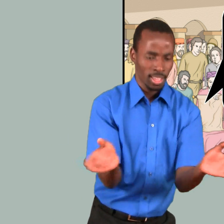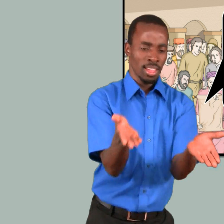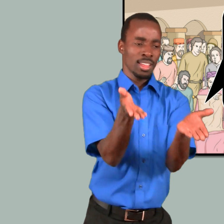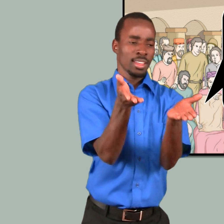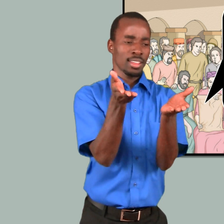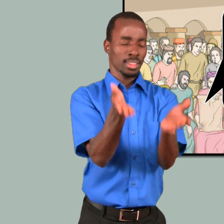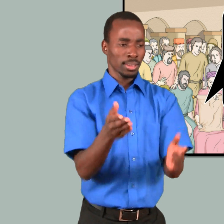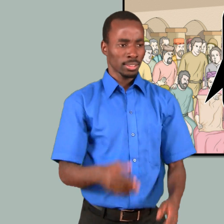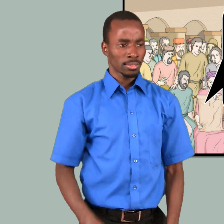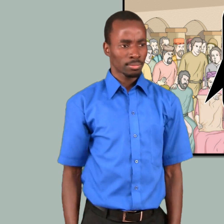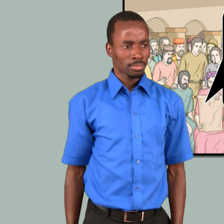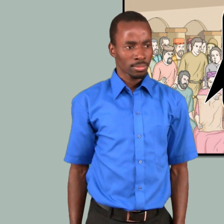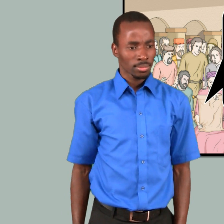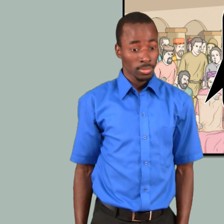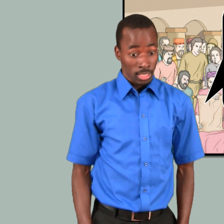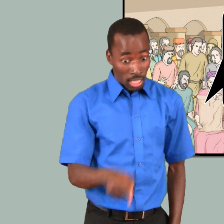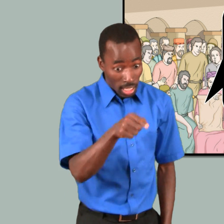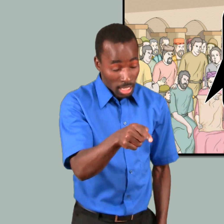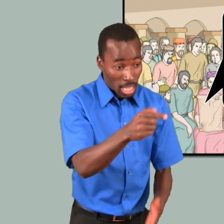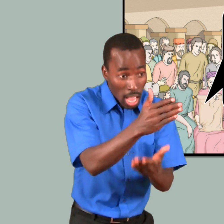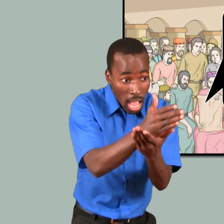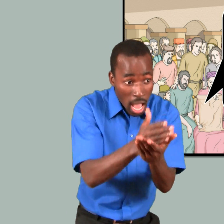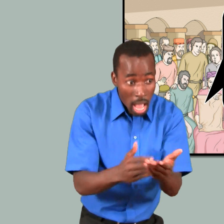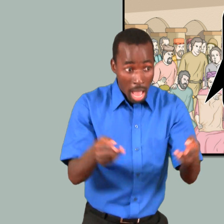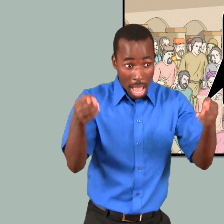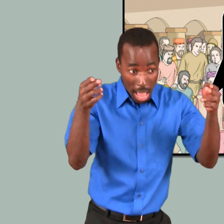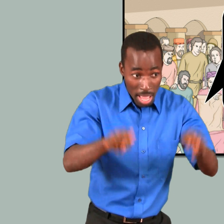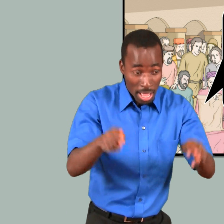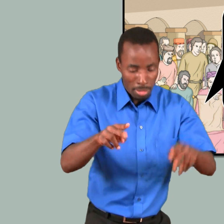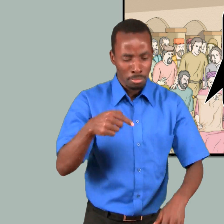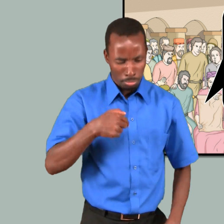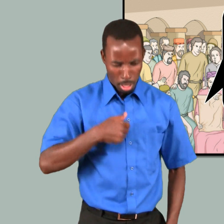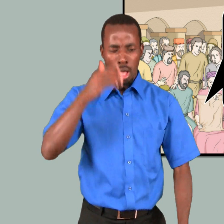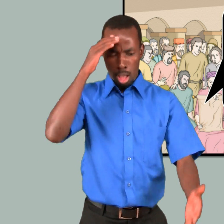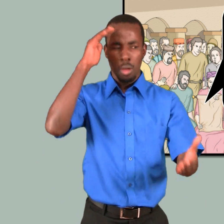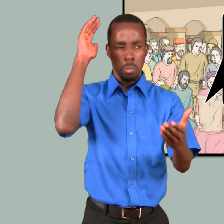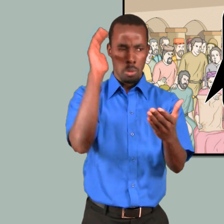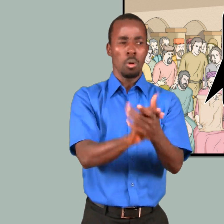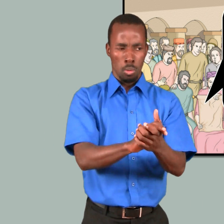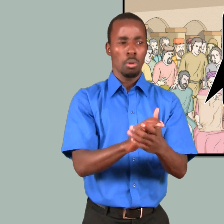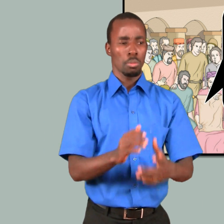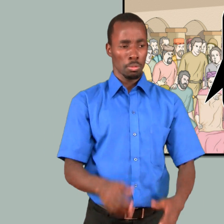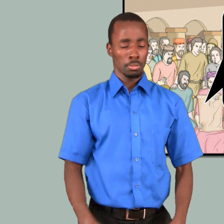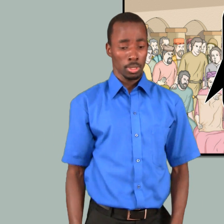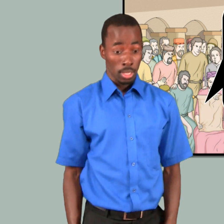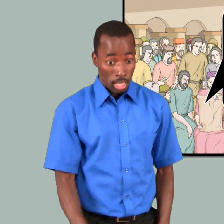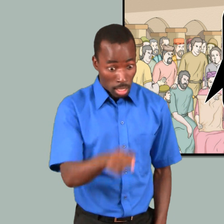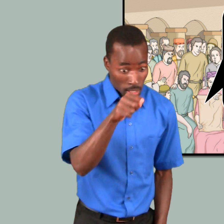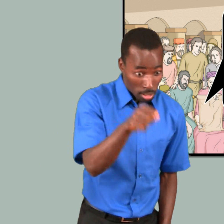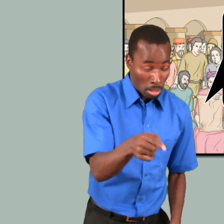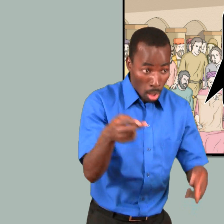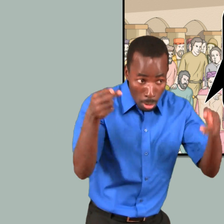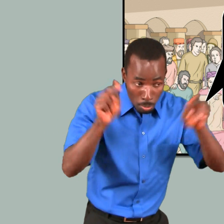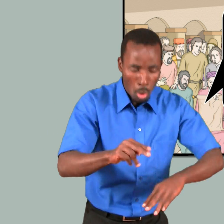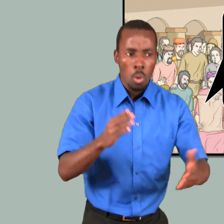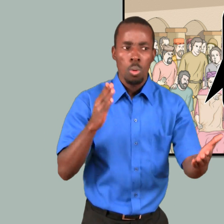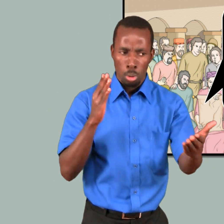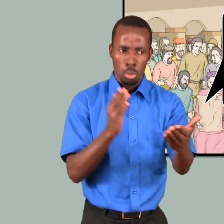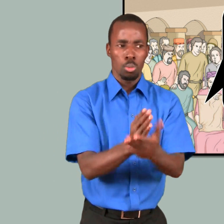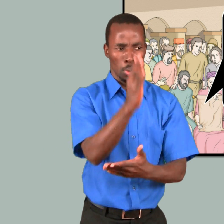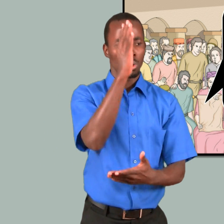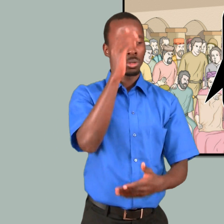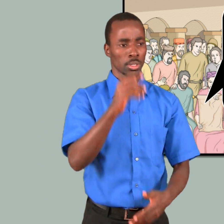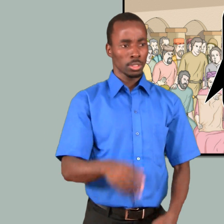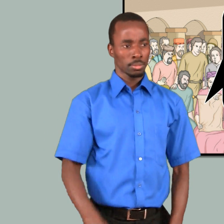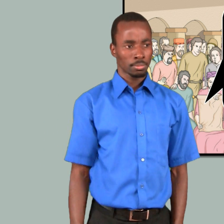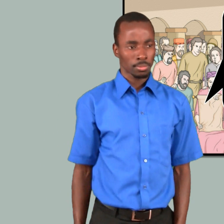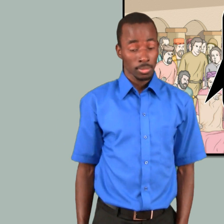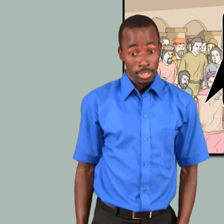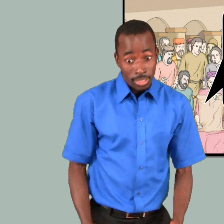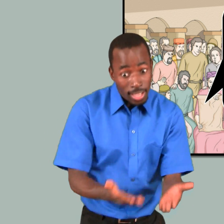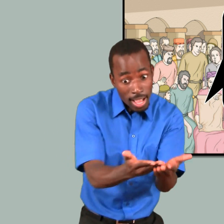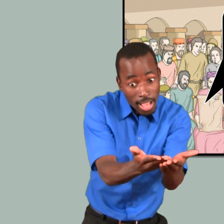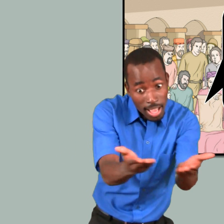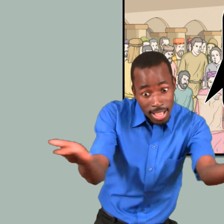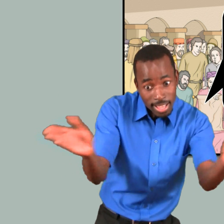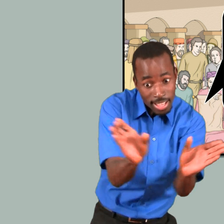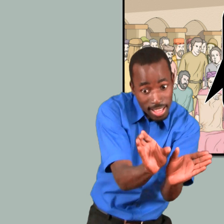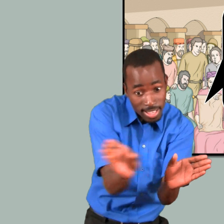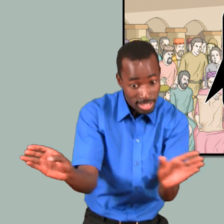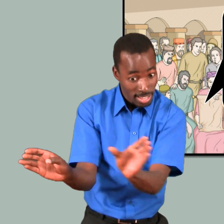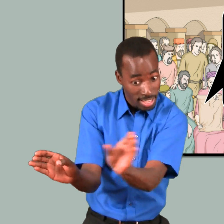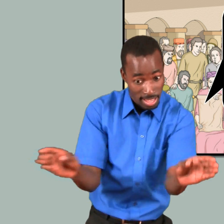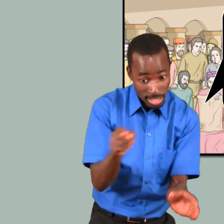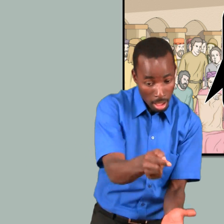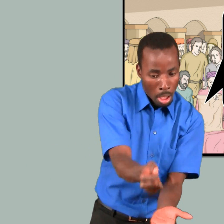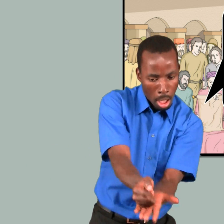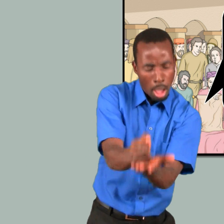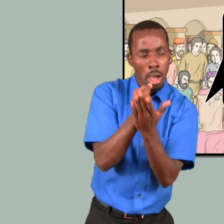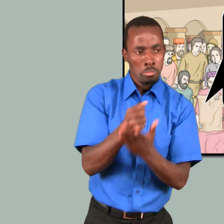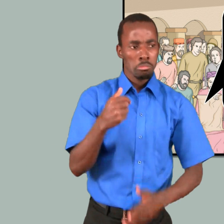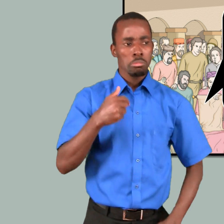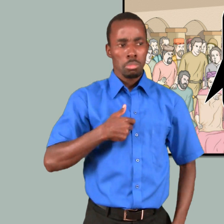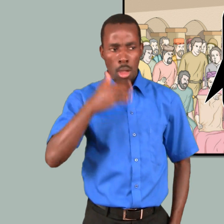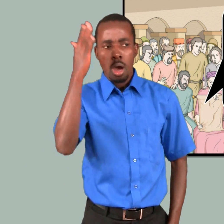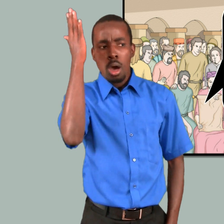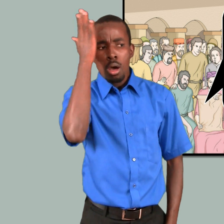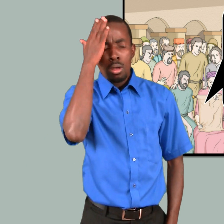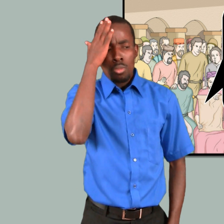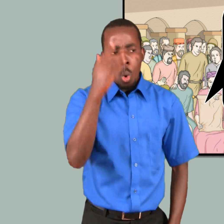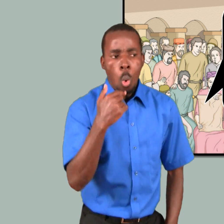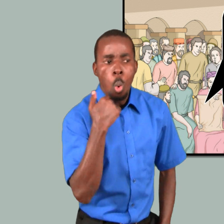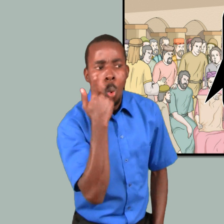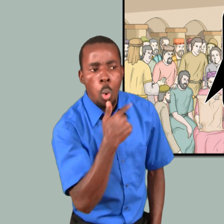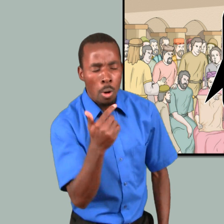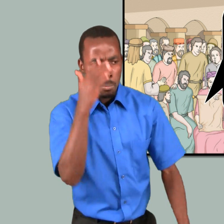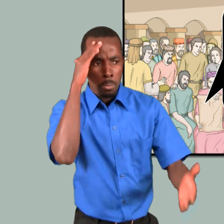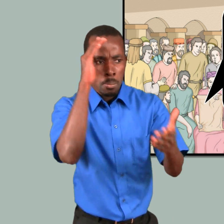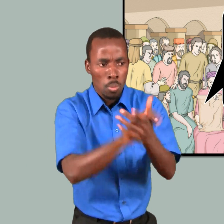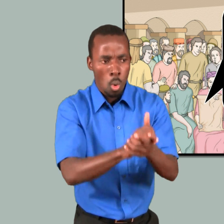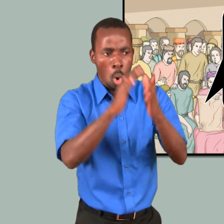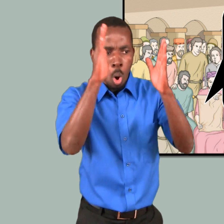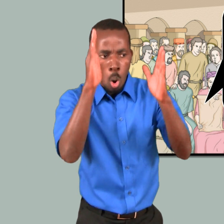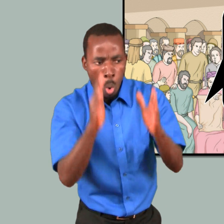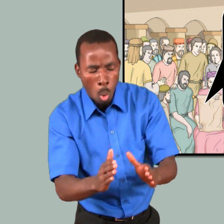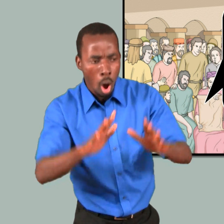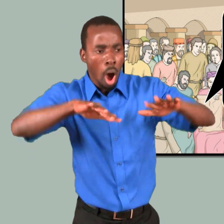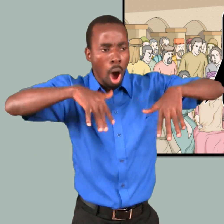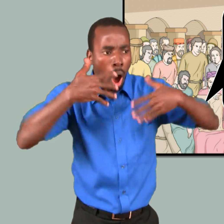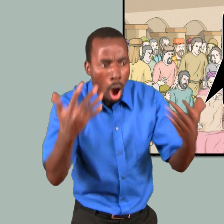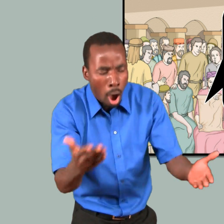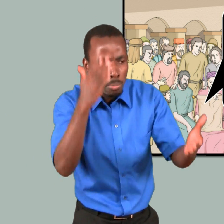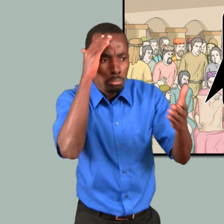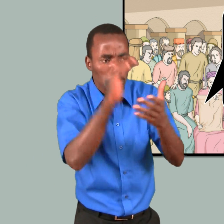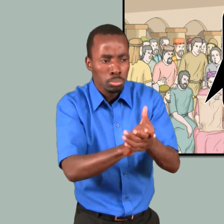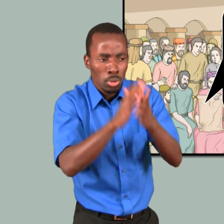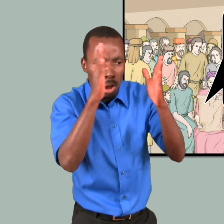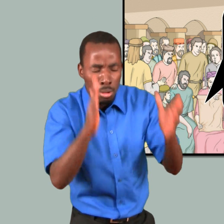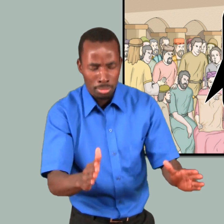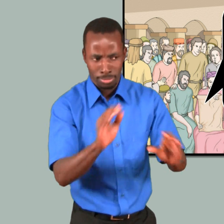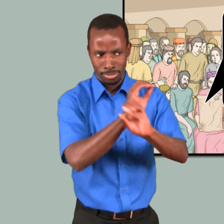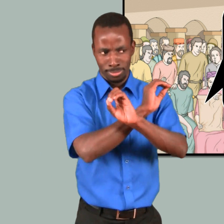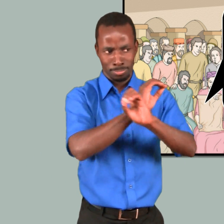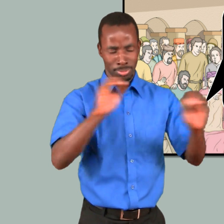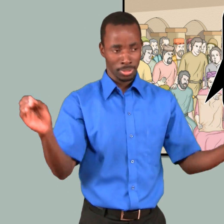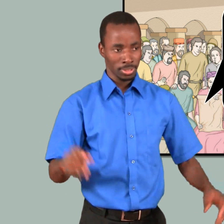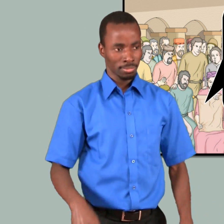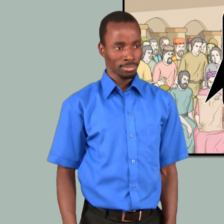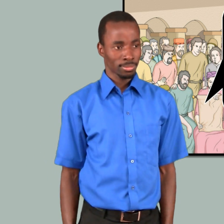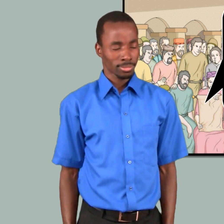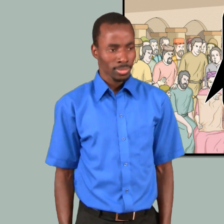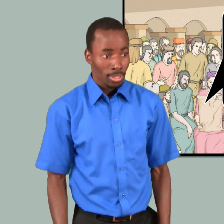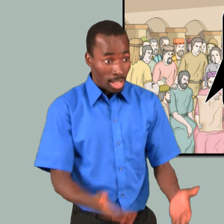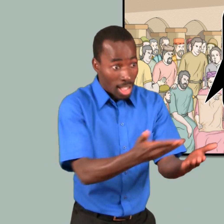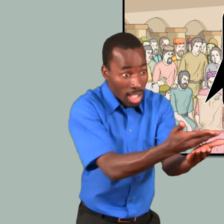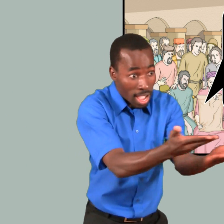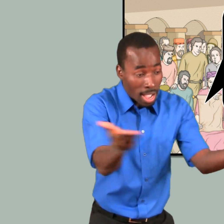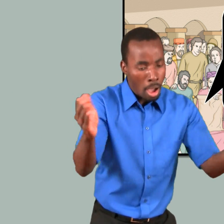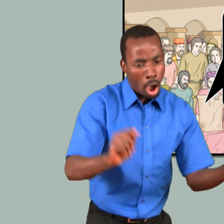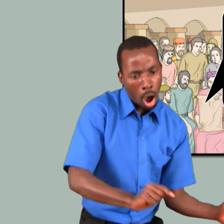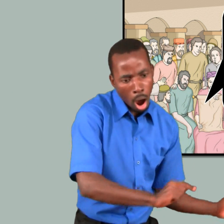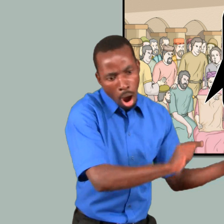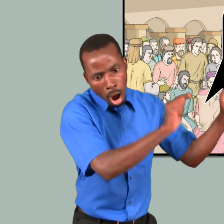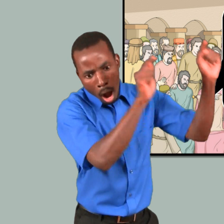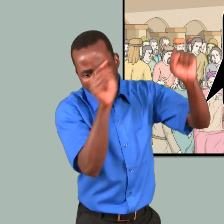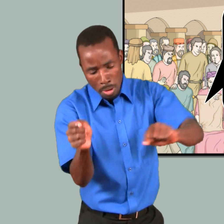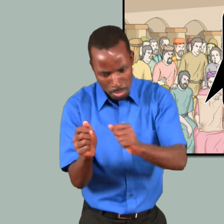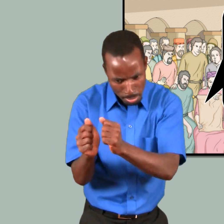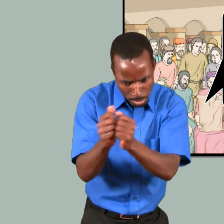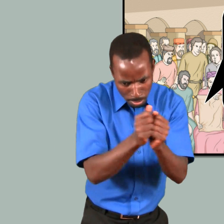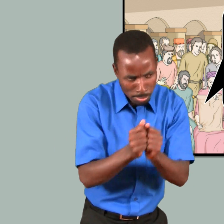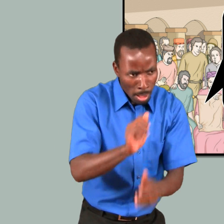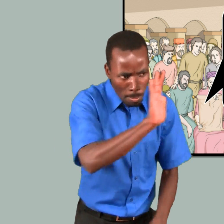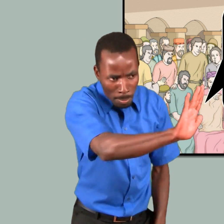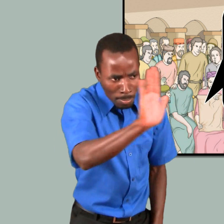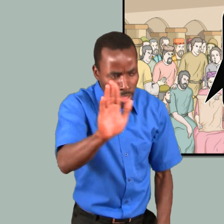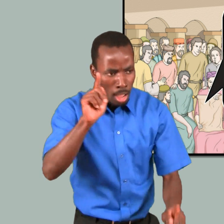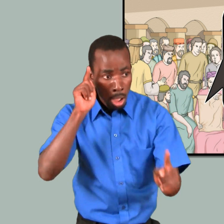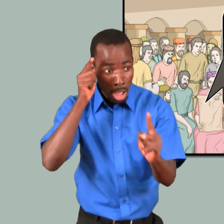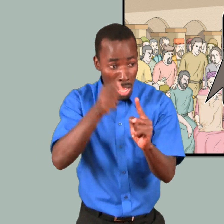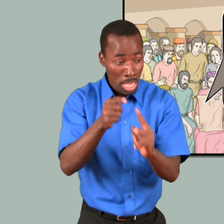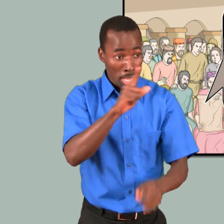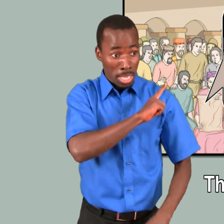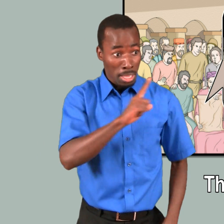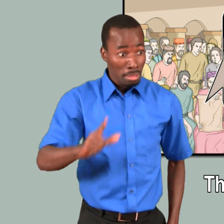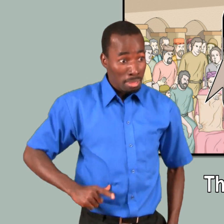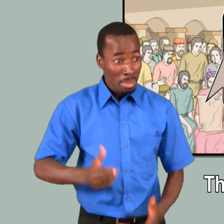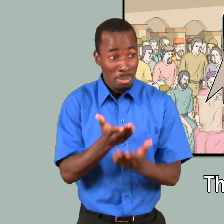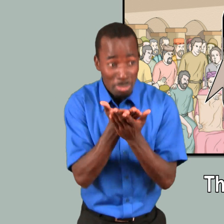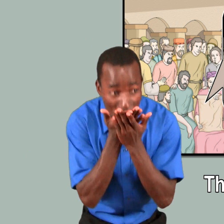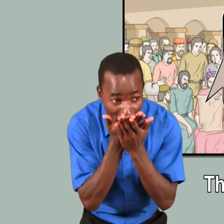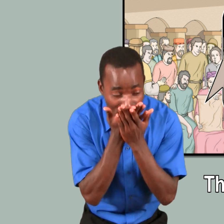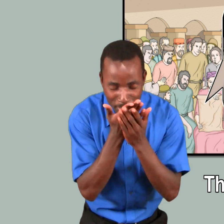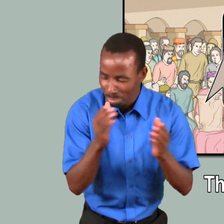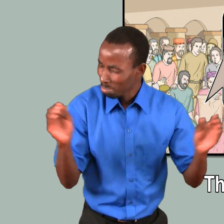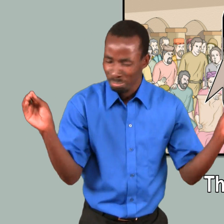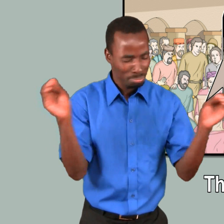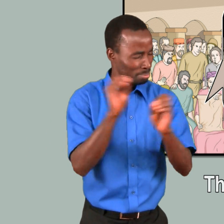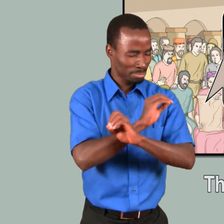And indeed, there must be differences among you to show which of you are approved.